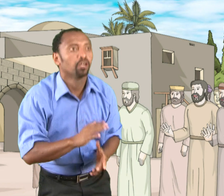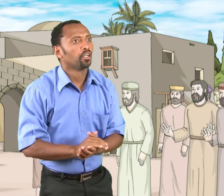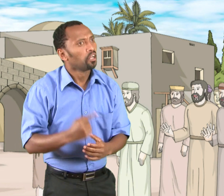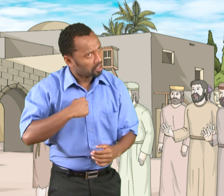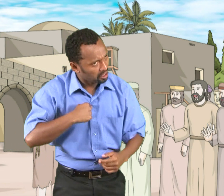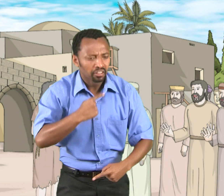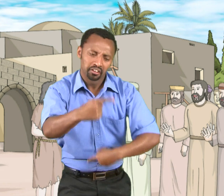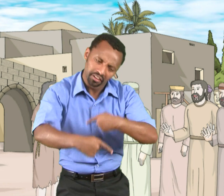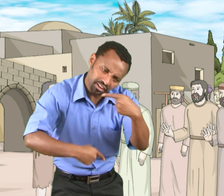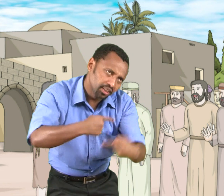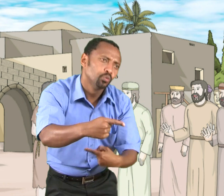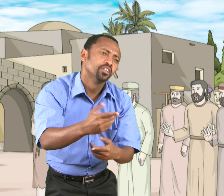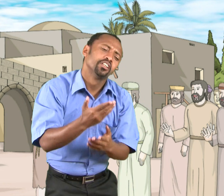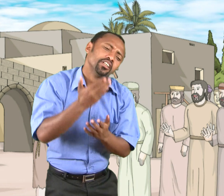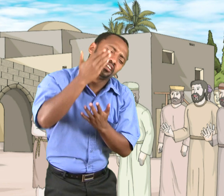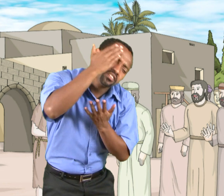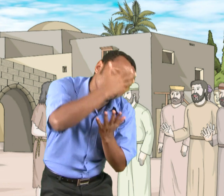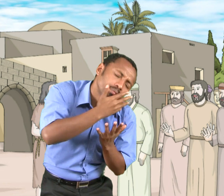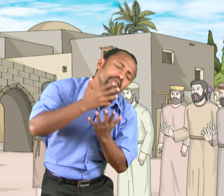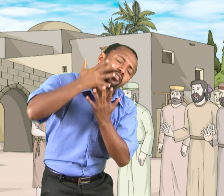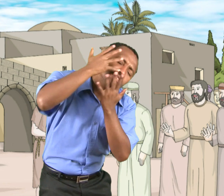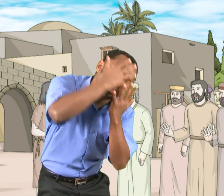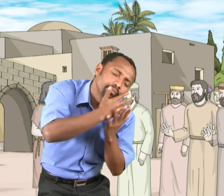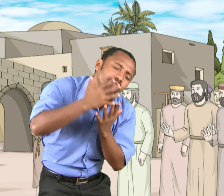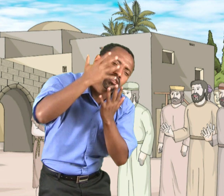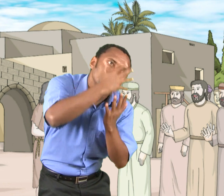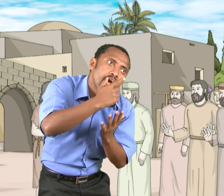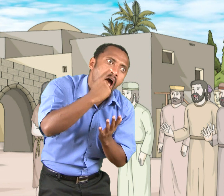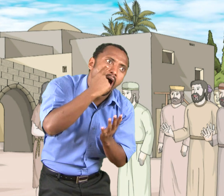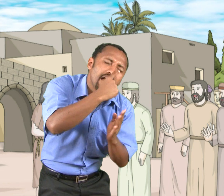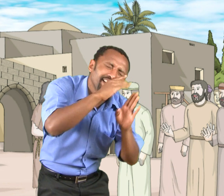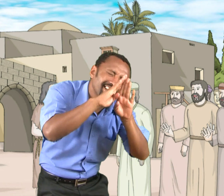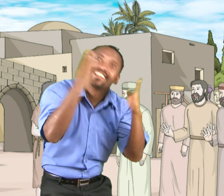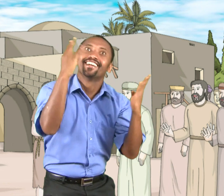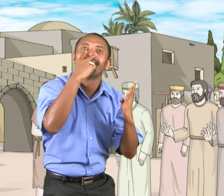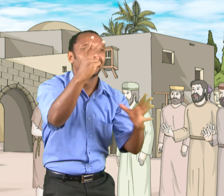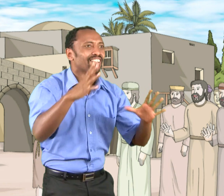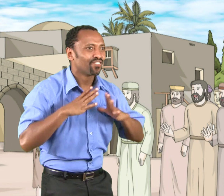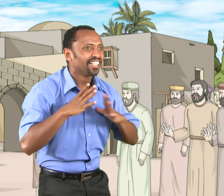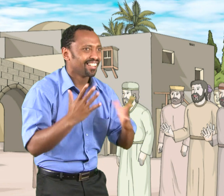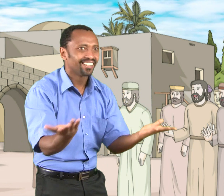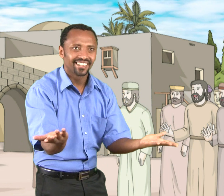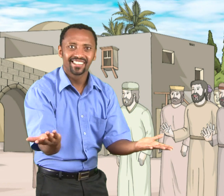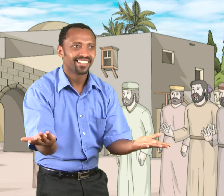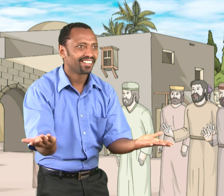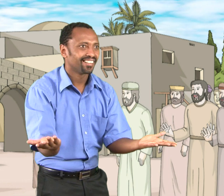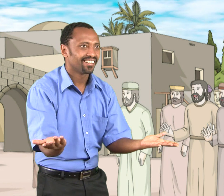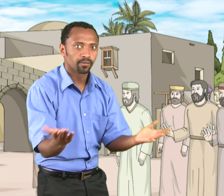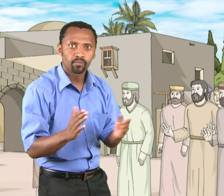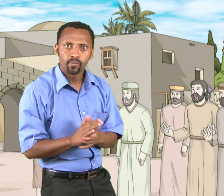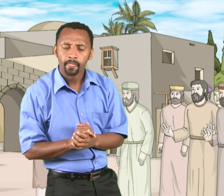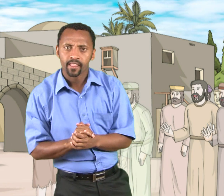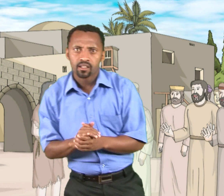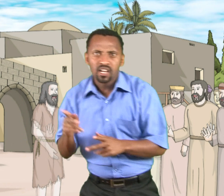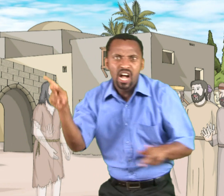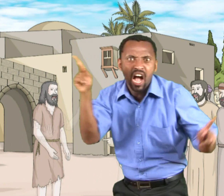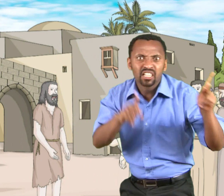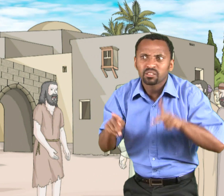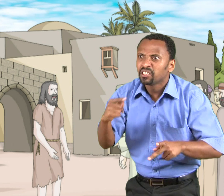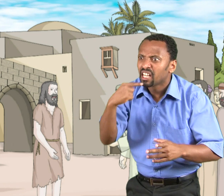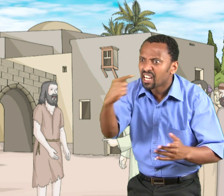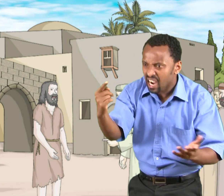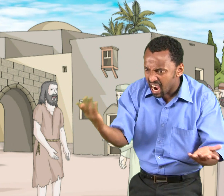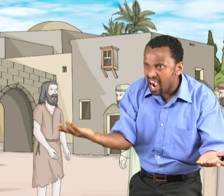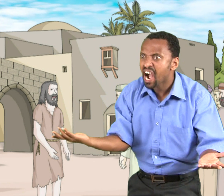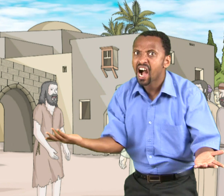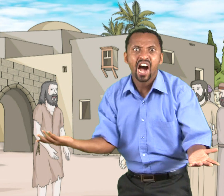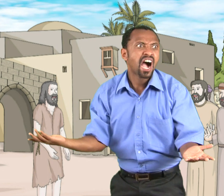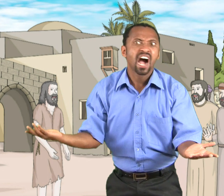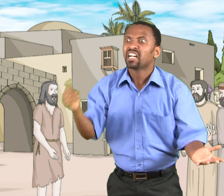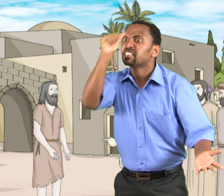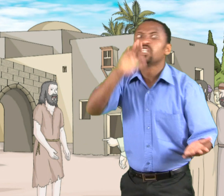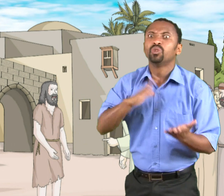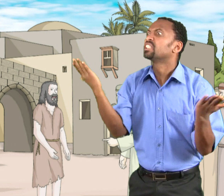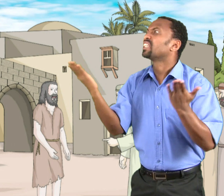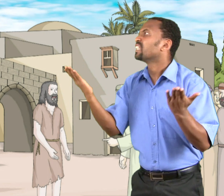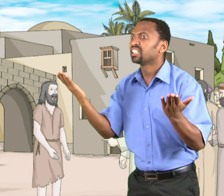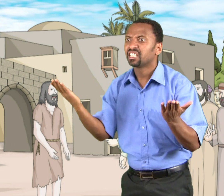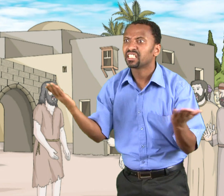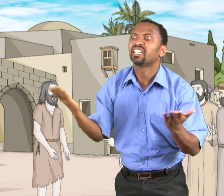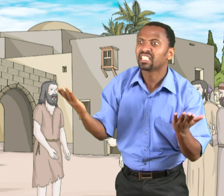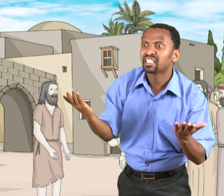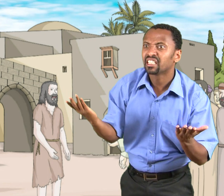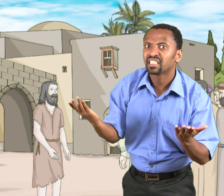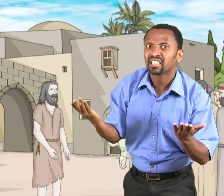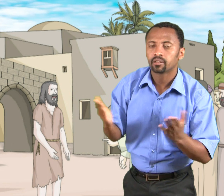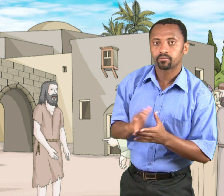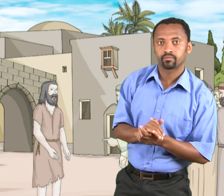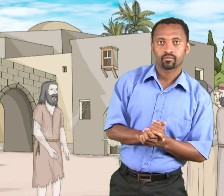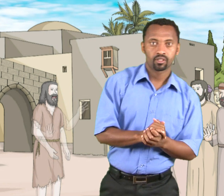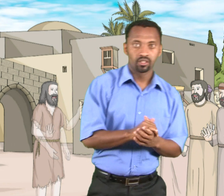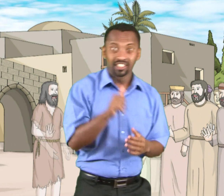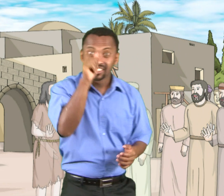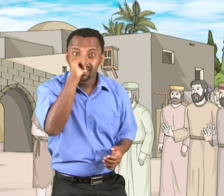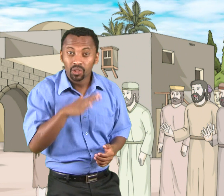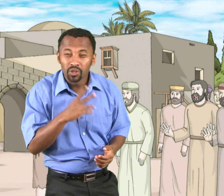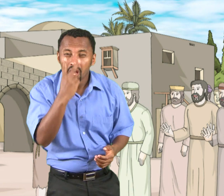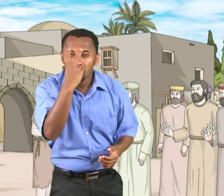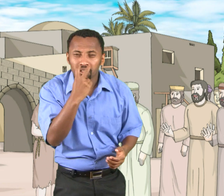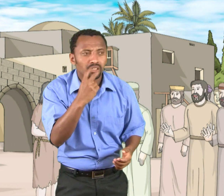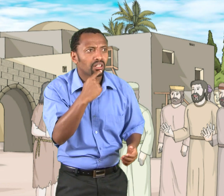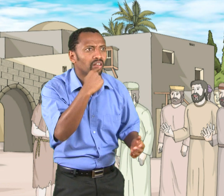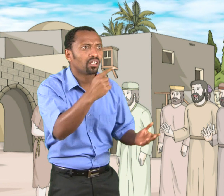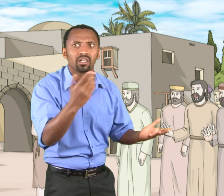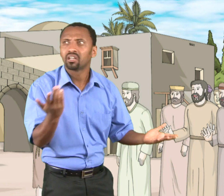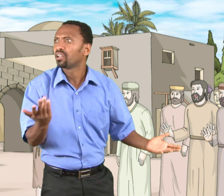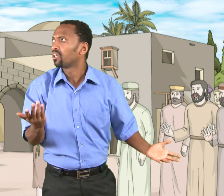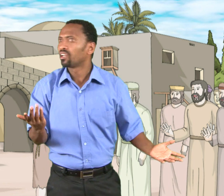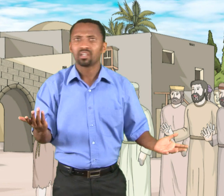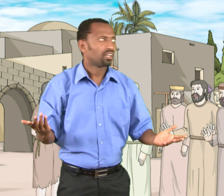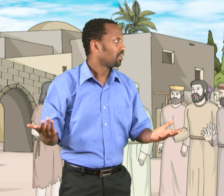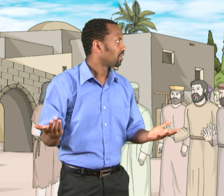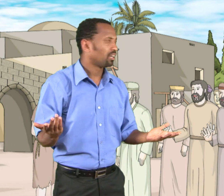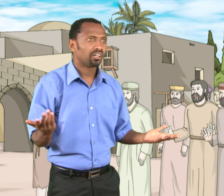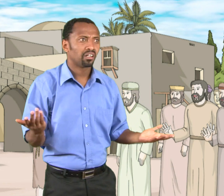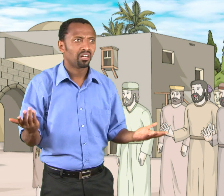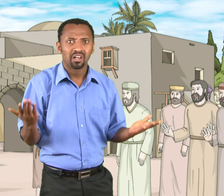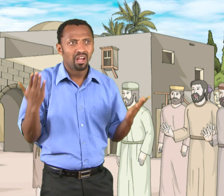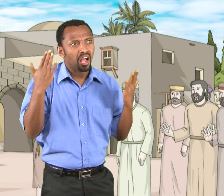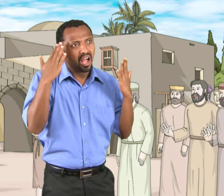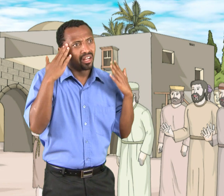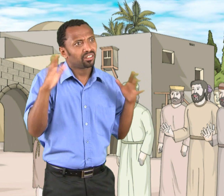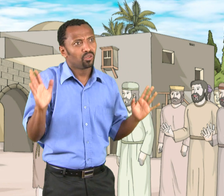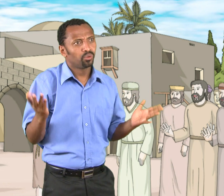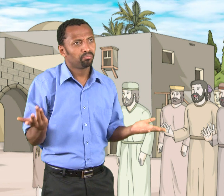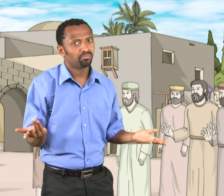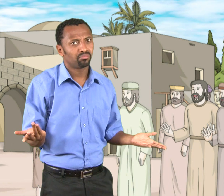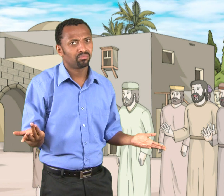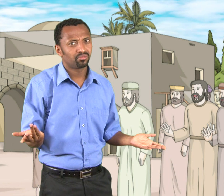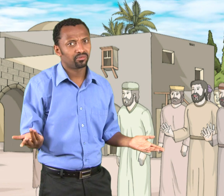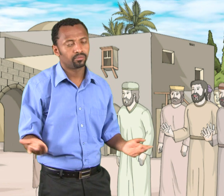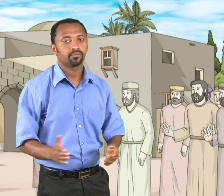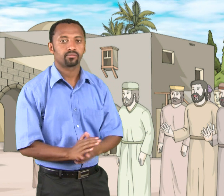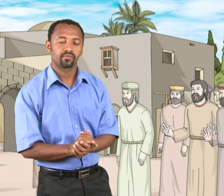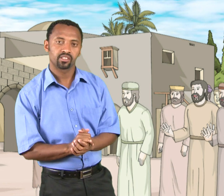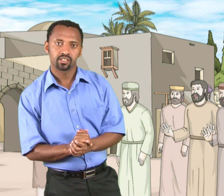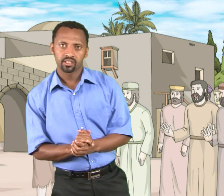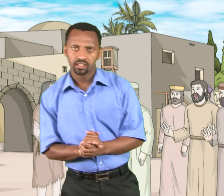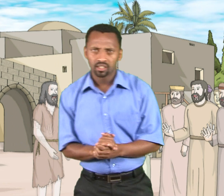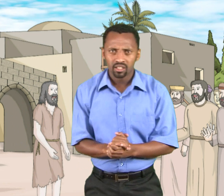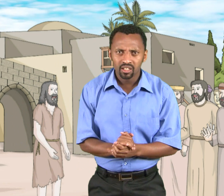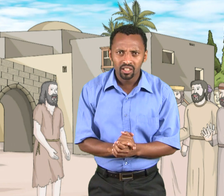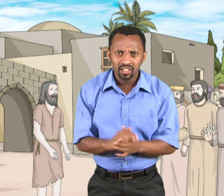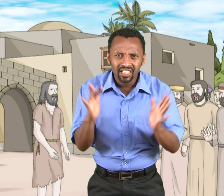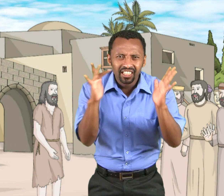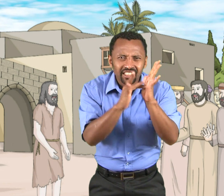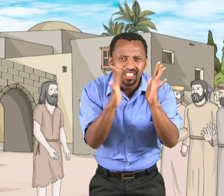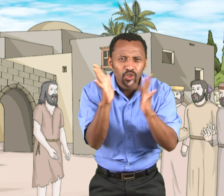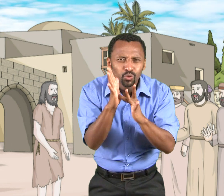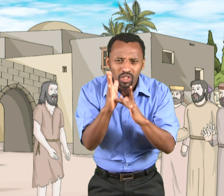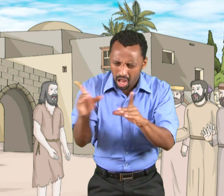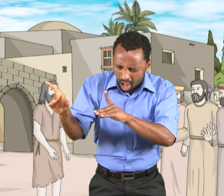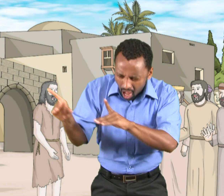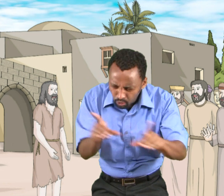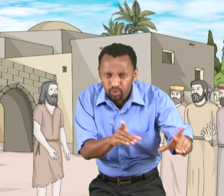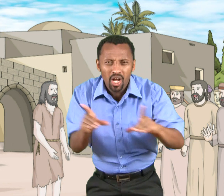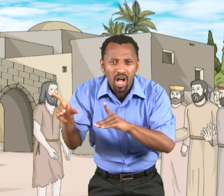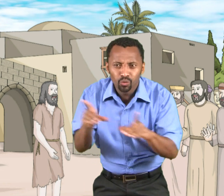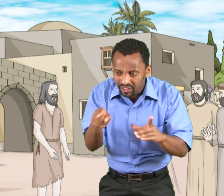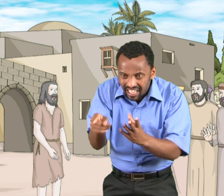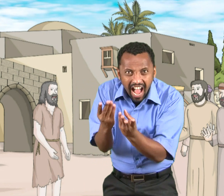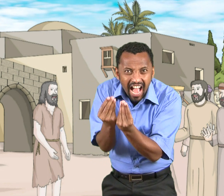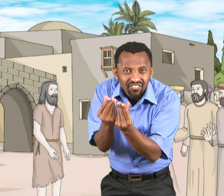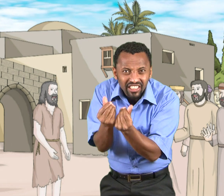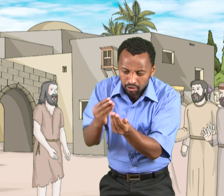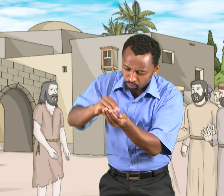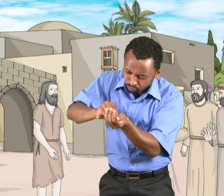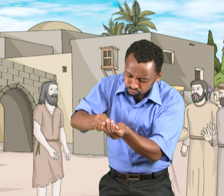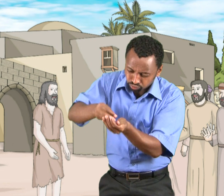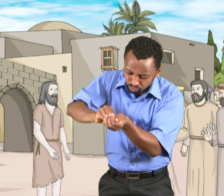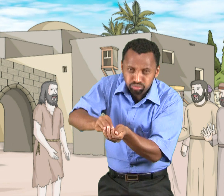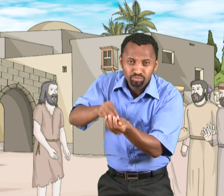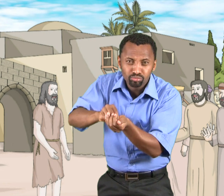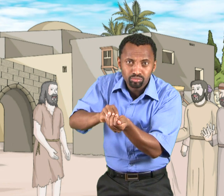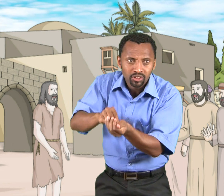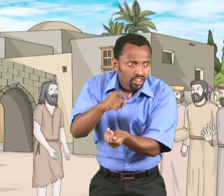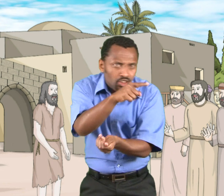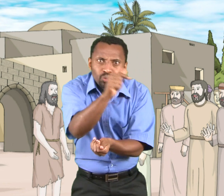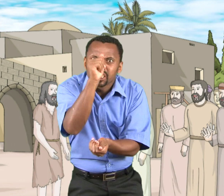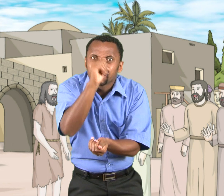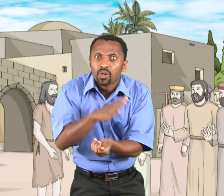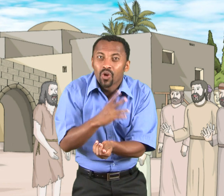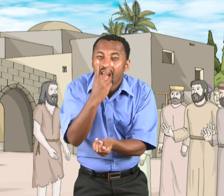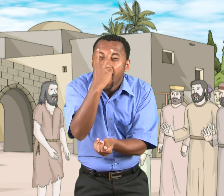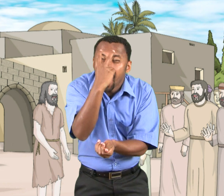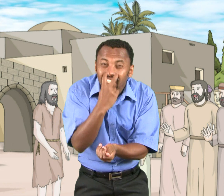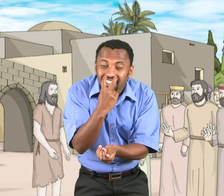So I went and washed and received my sight.” “Where is He?” they asked. “I do not know,” he answered.